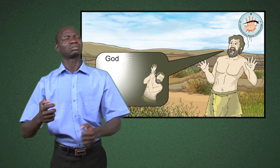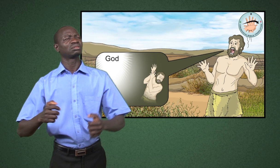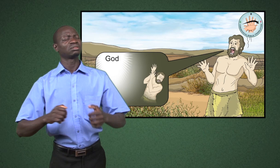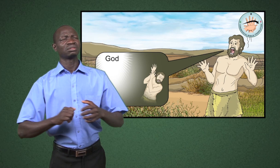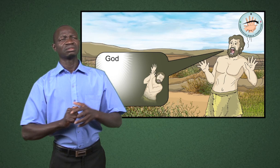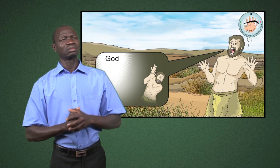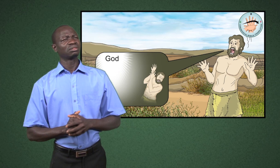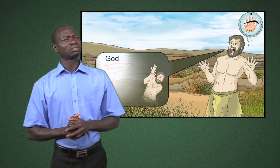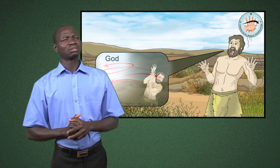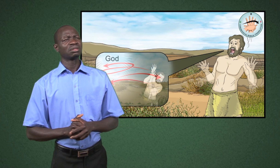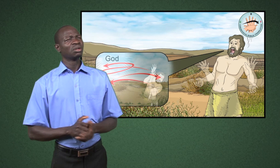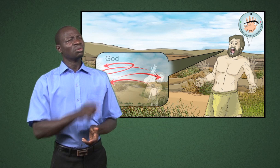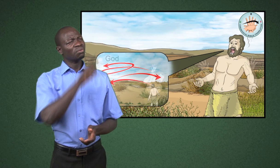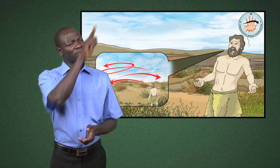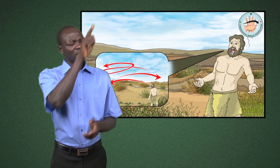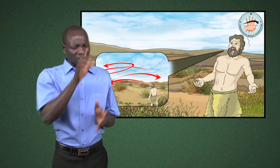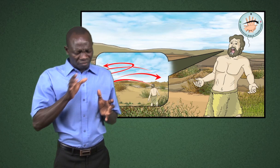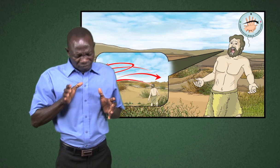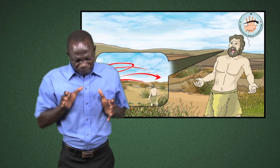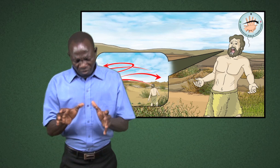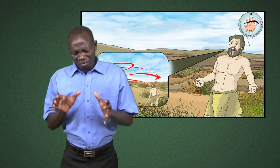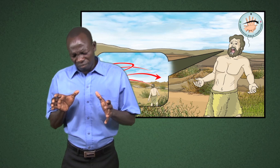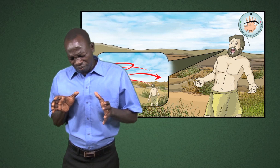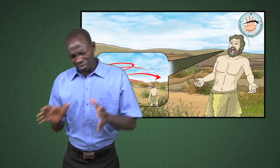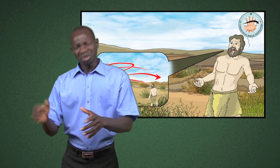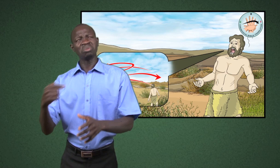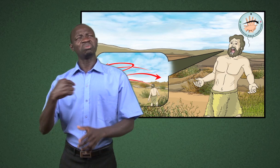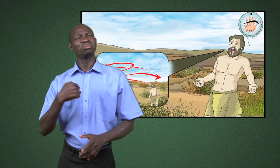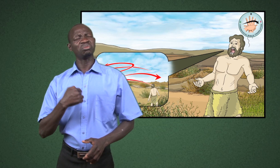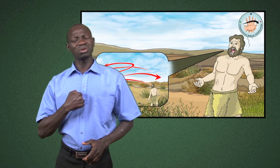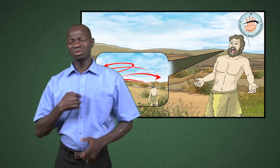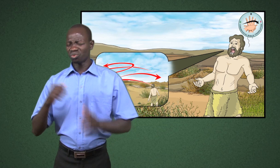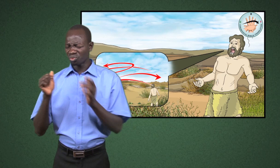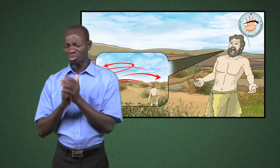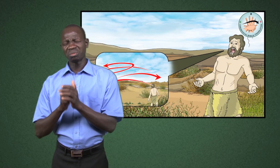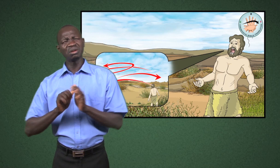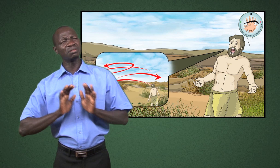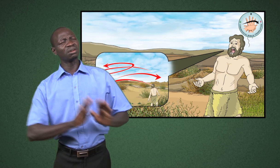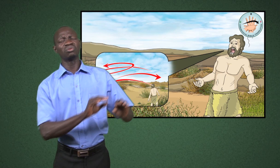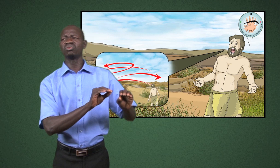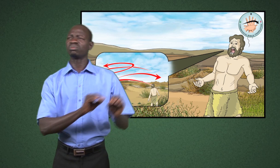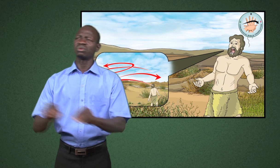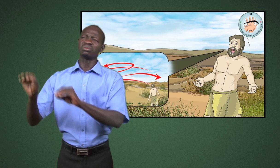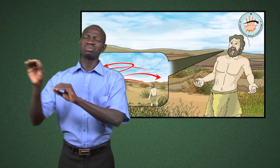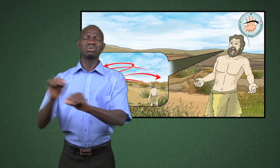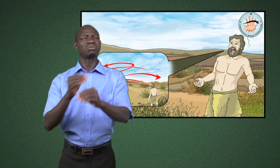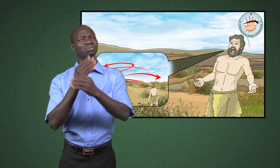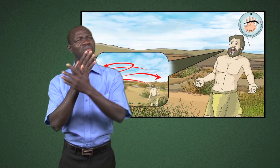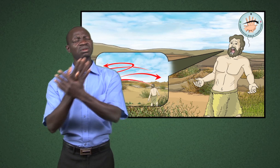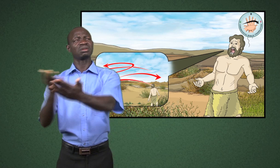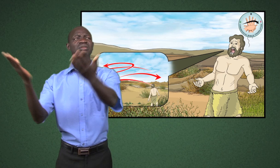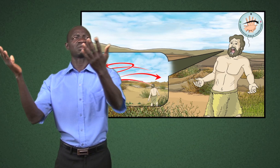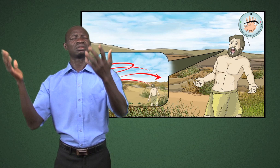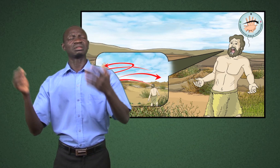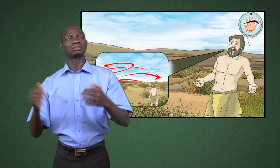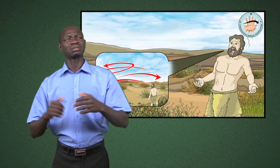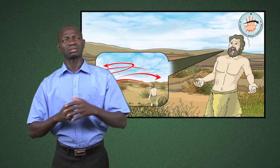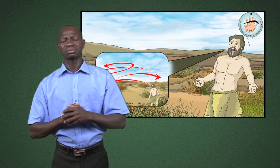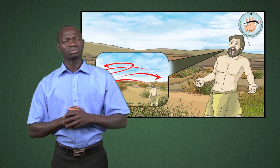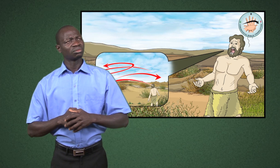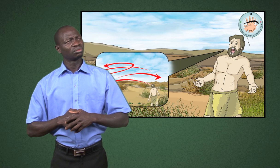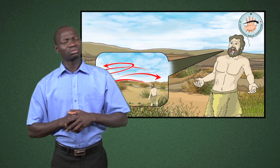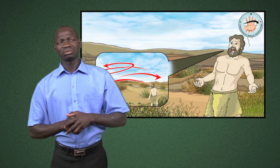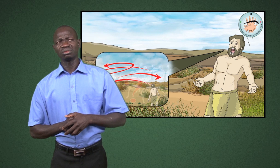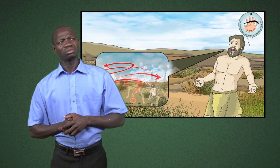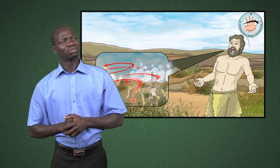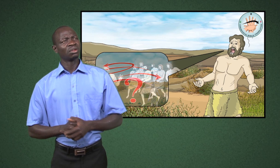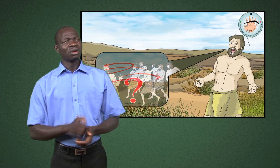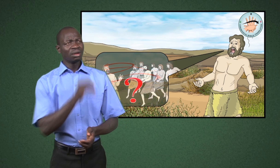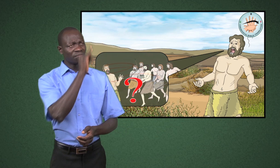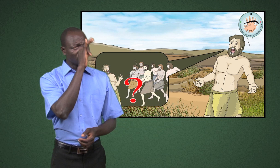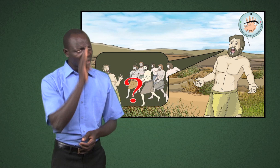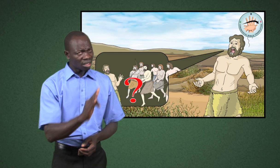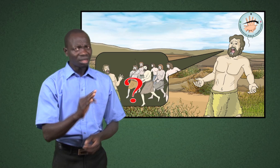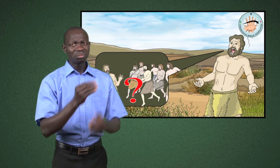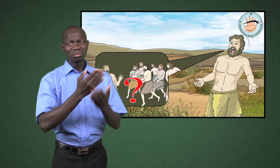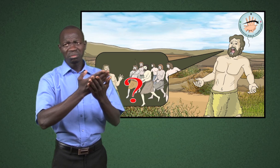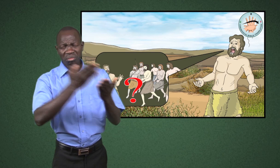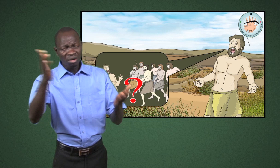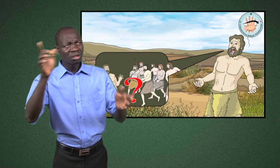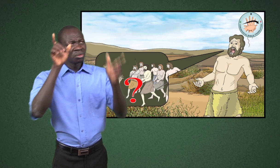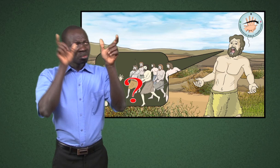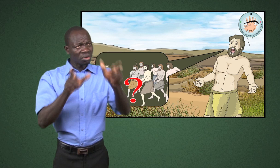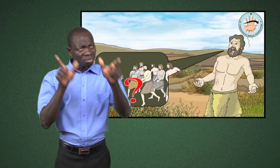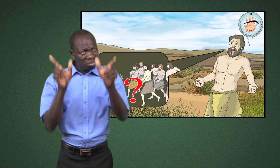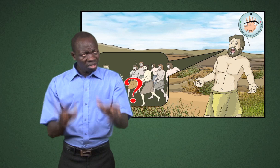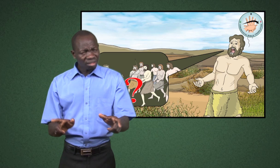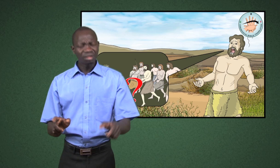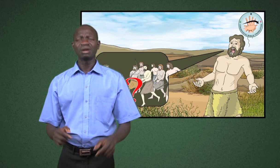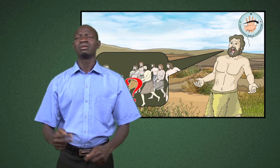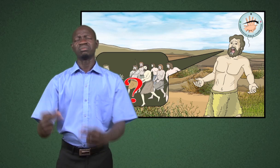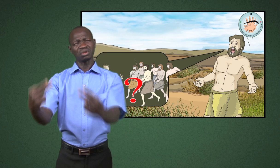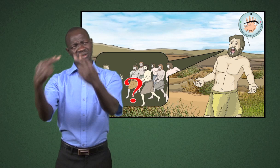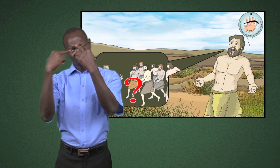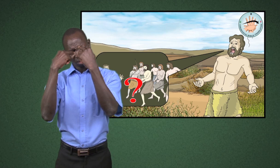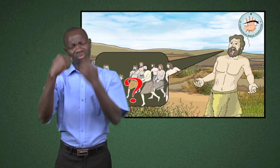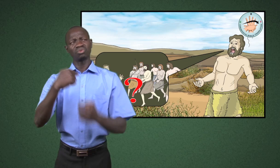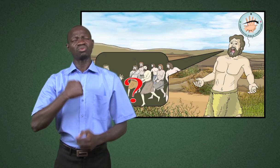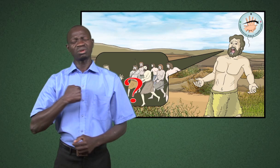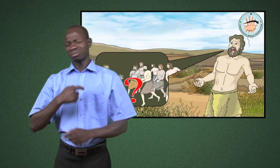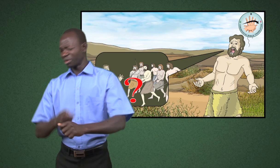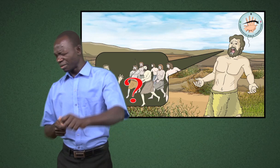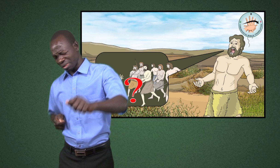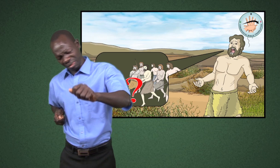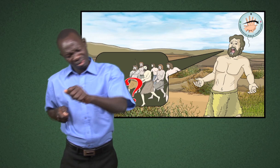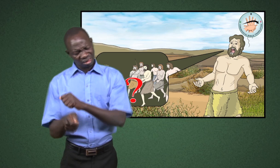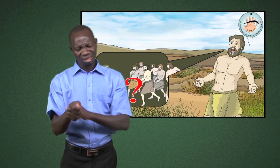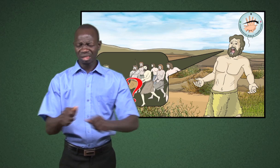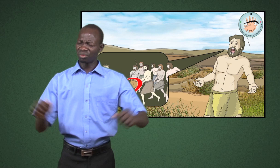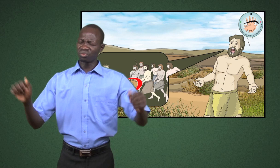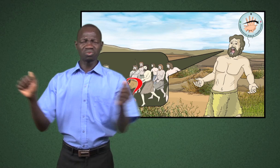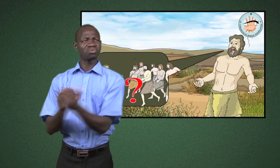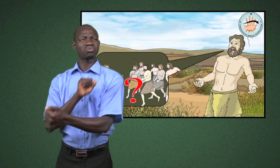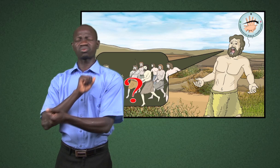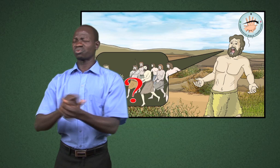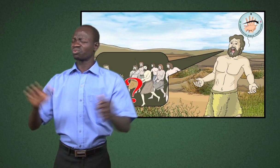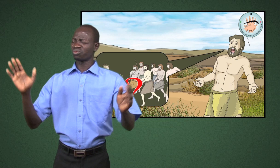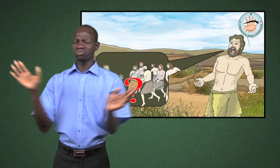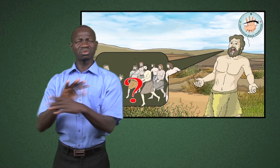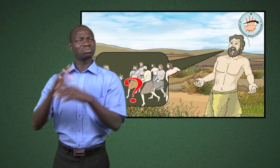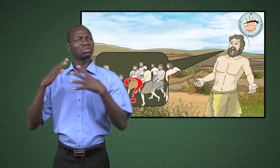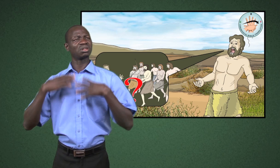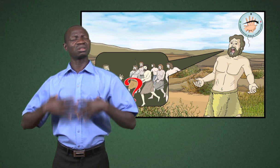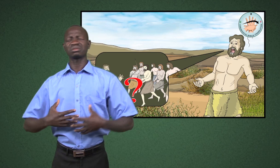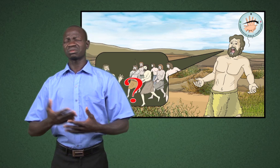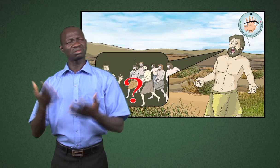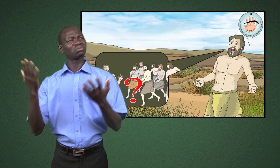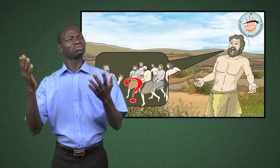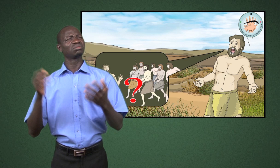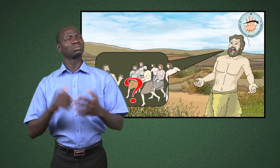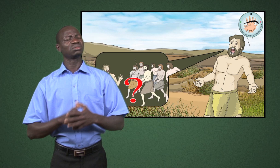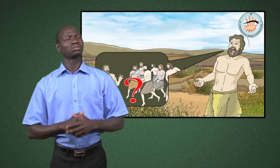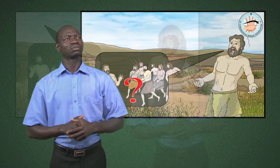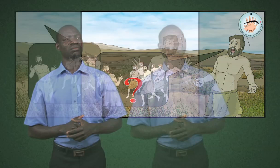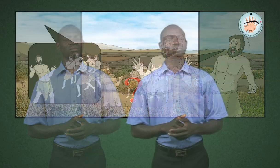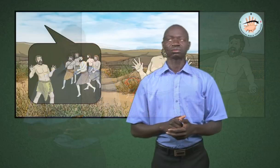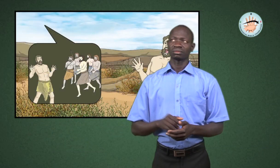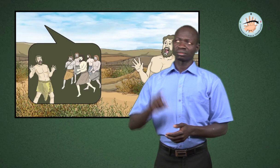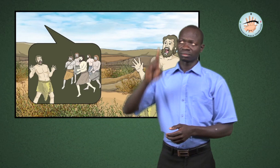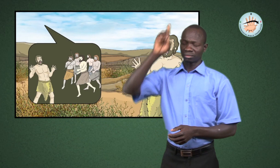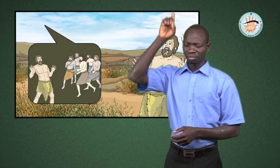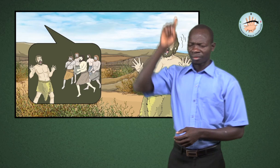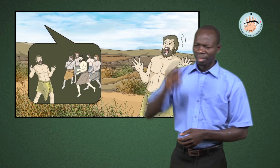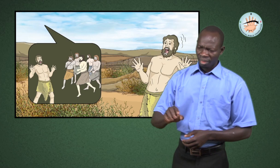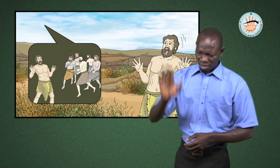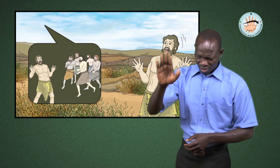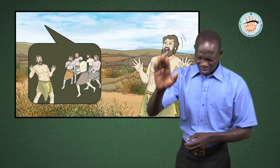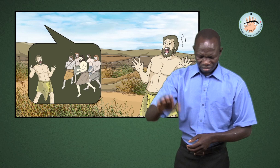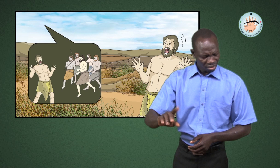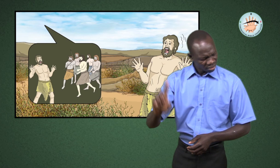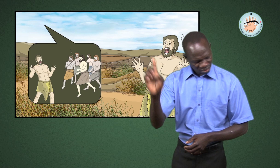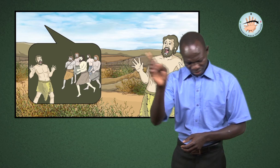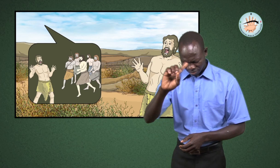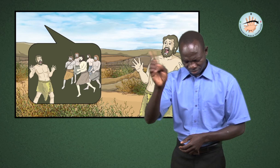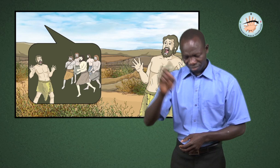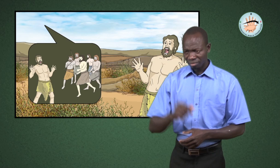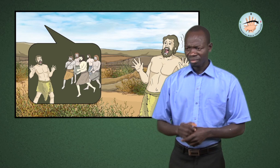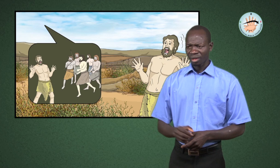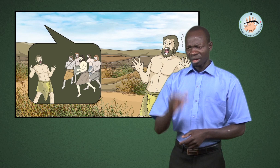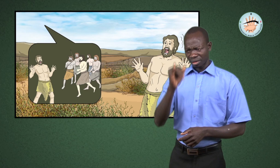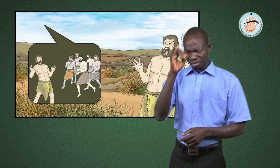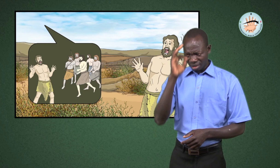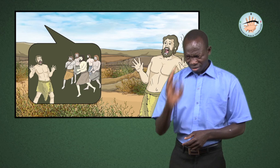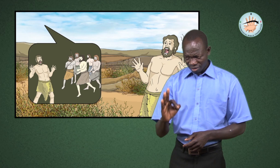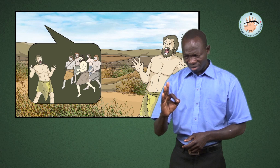I will be a fugitive and a wanderer on the earth, and whoever finds me will kill me.”